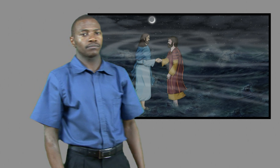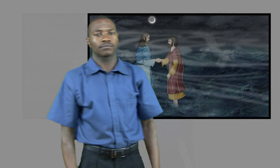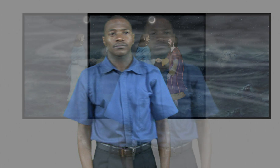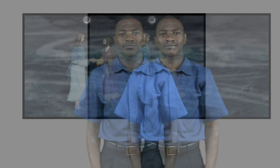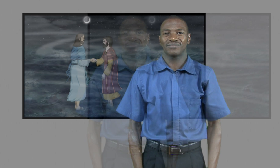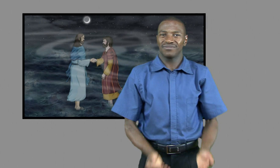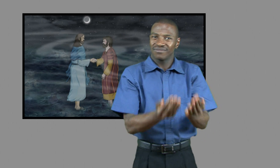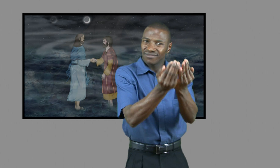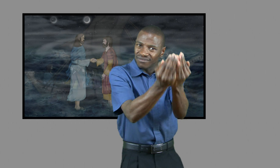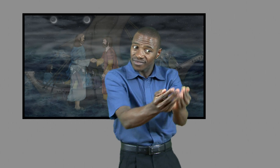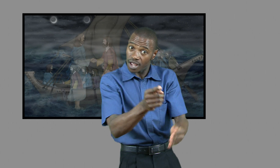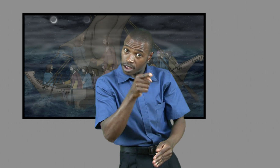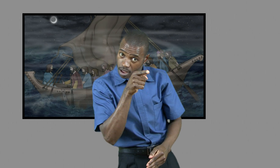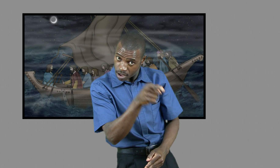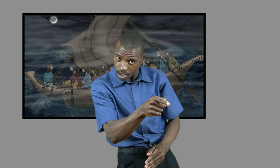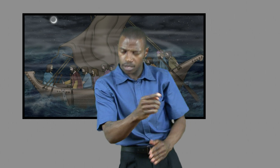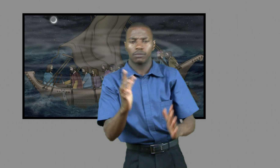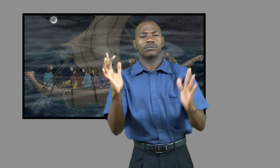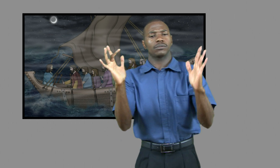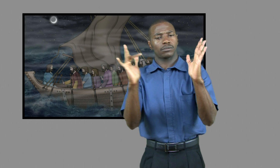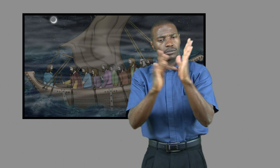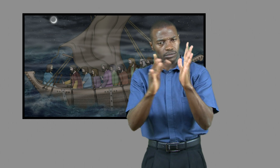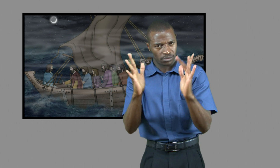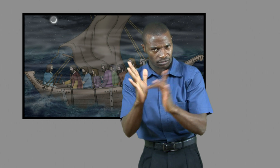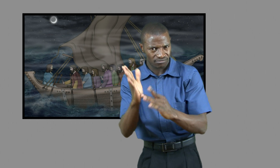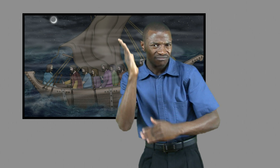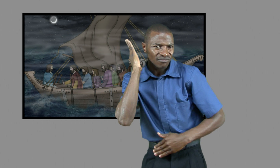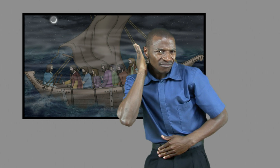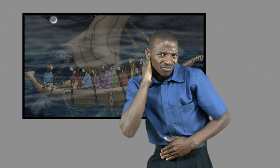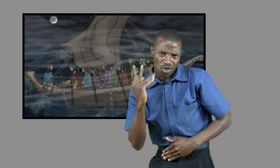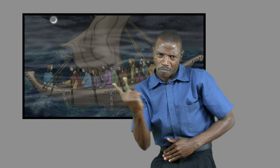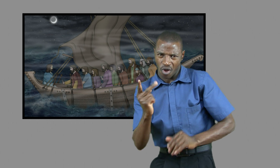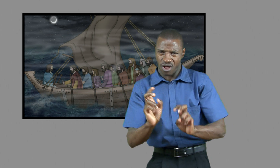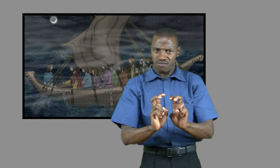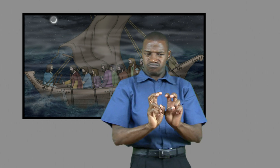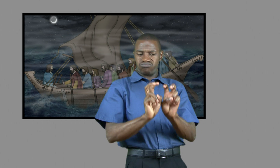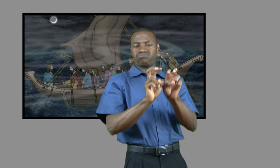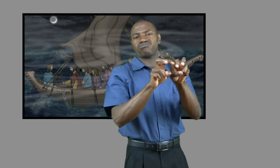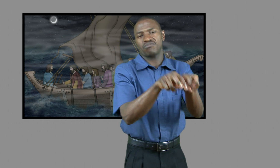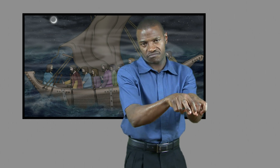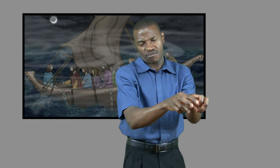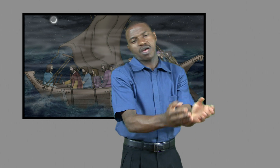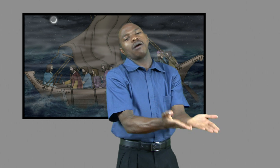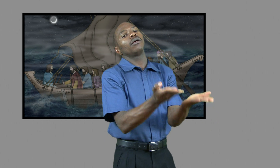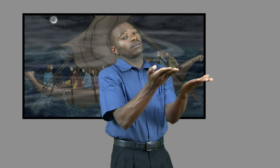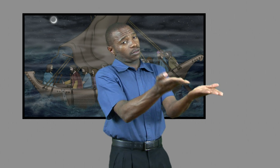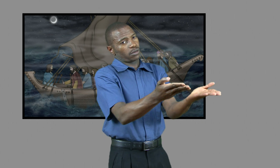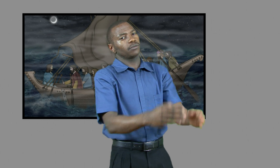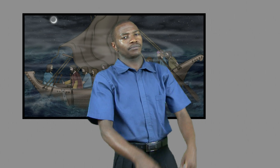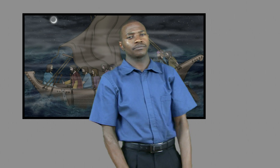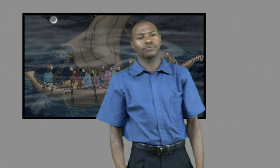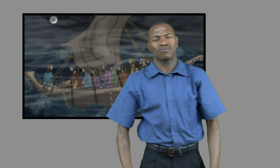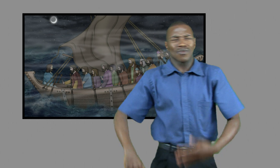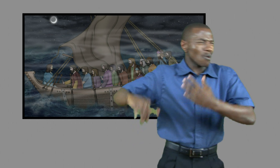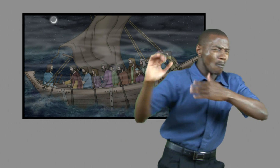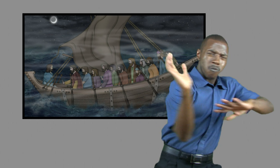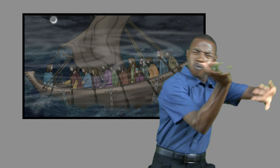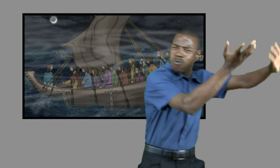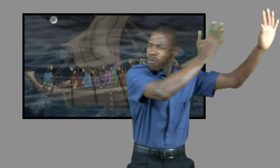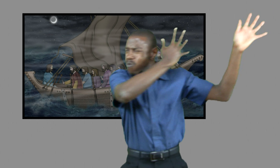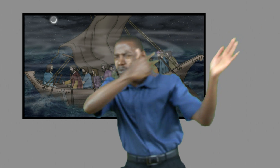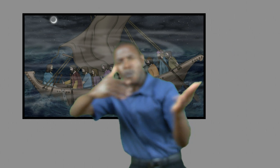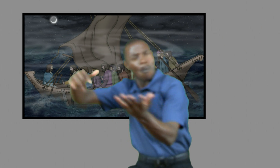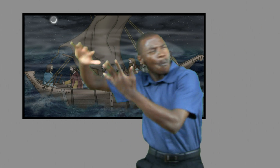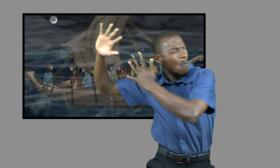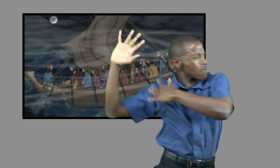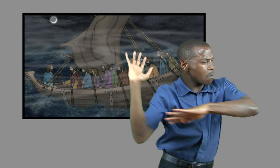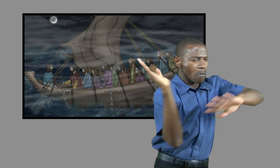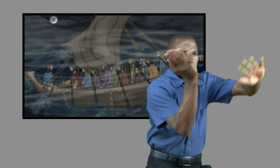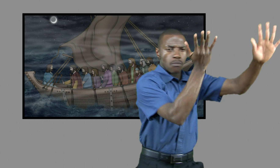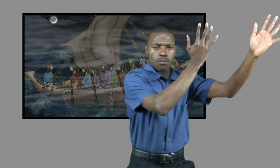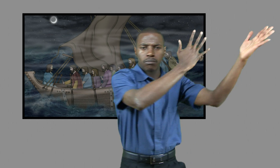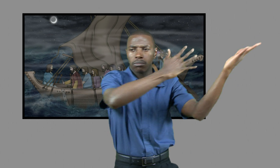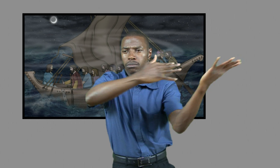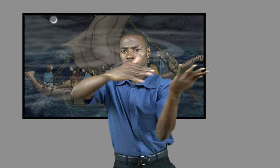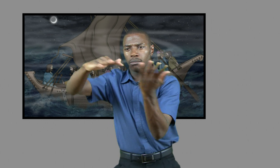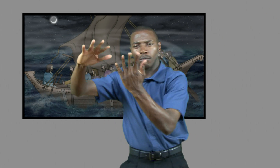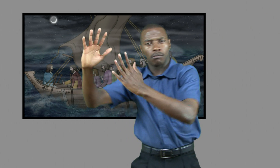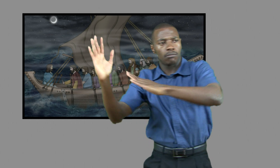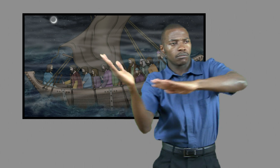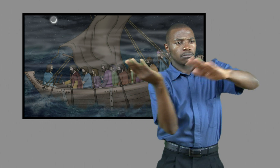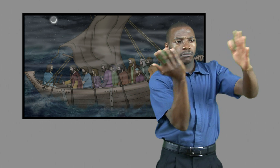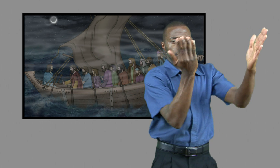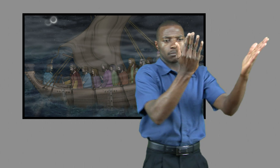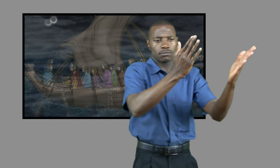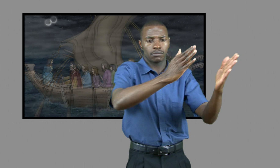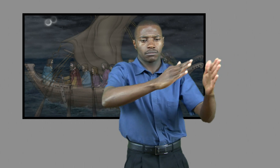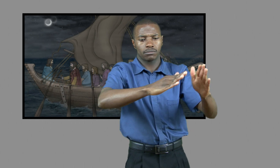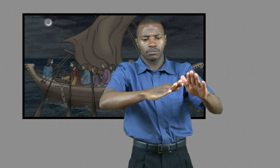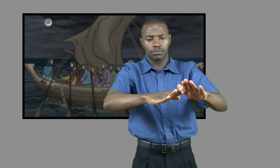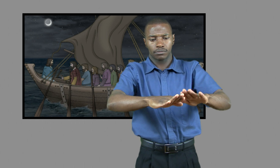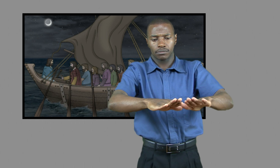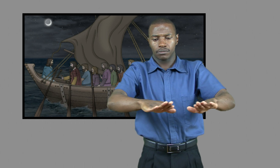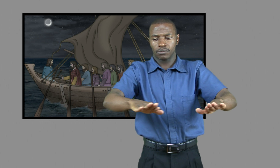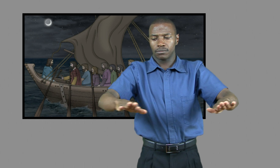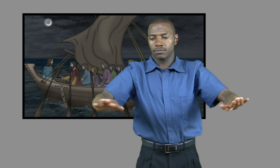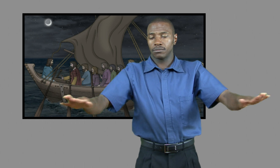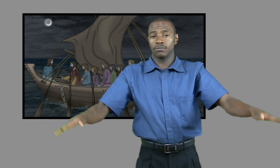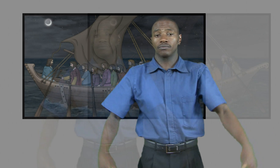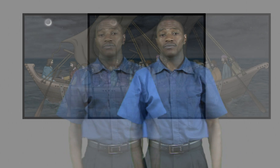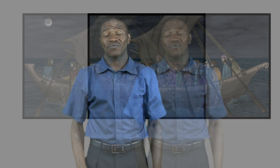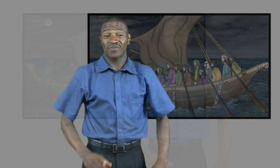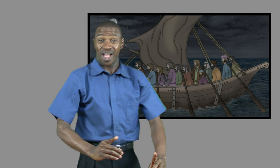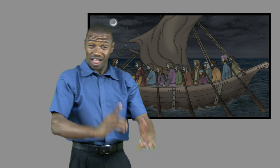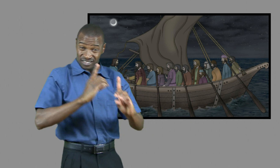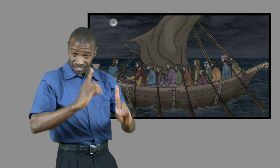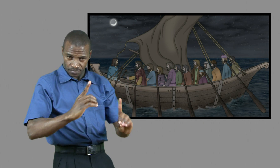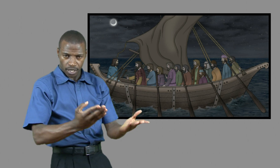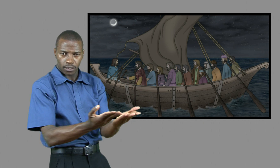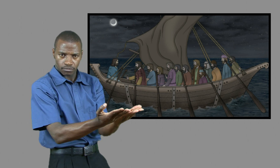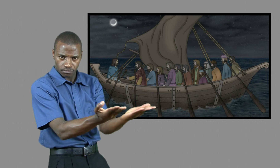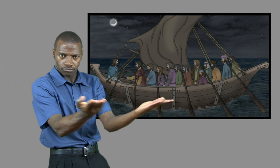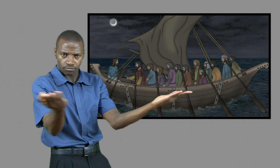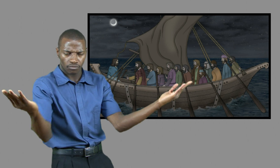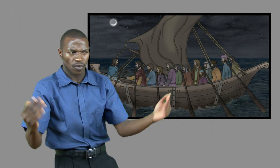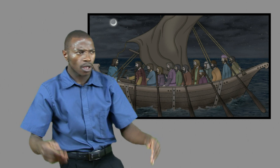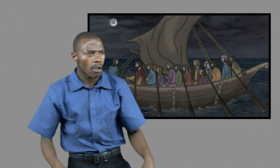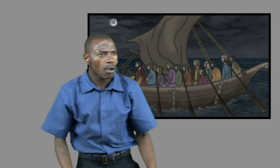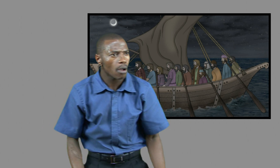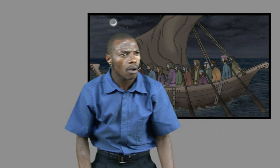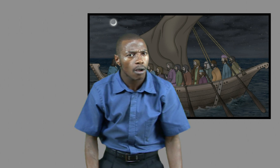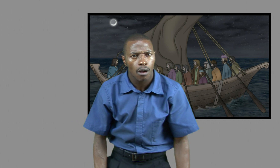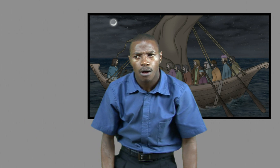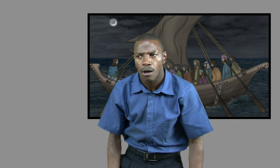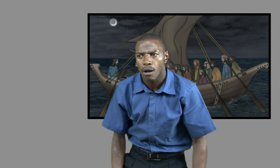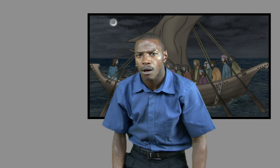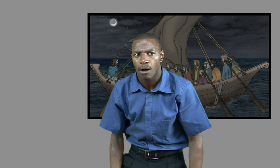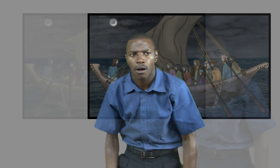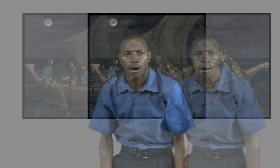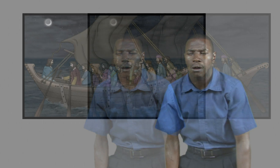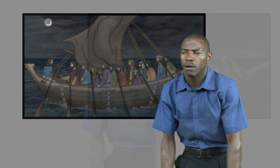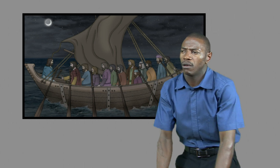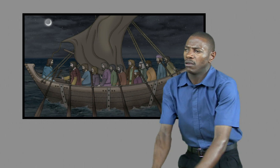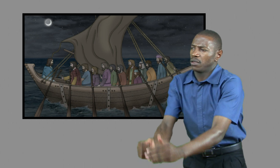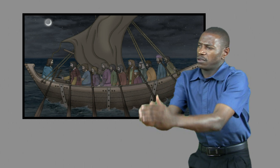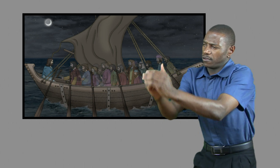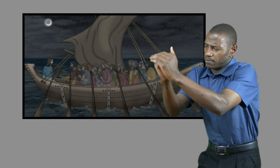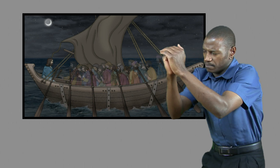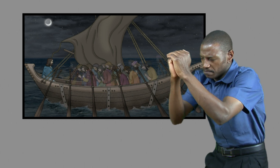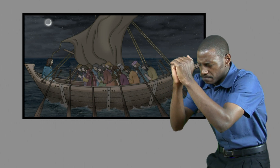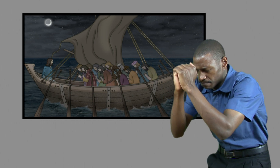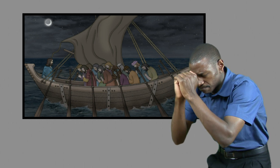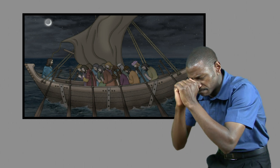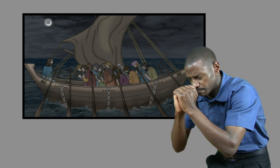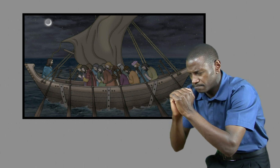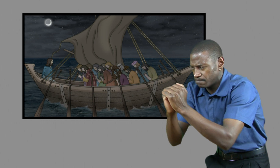And when they had climbed back into the boat, the wind died down.